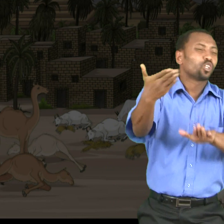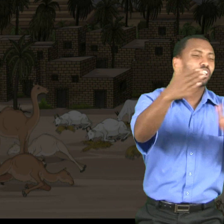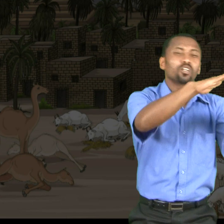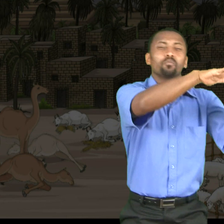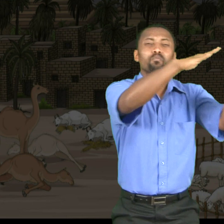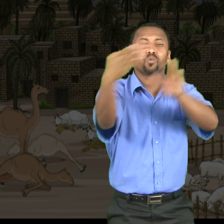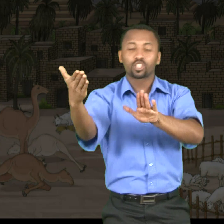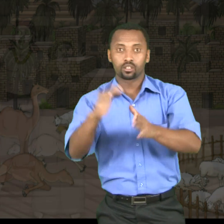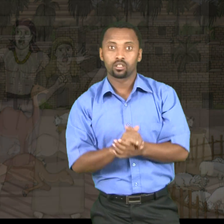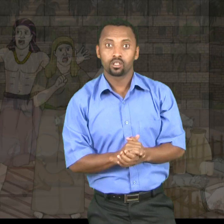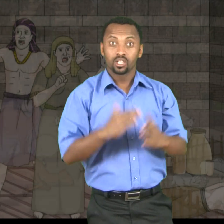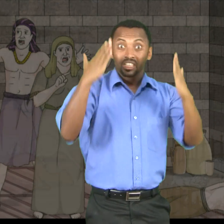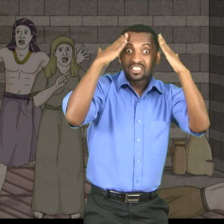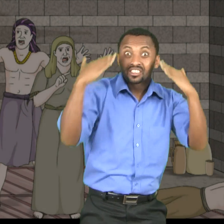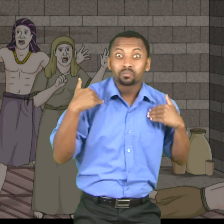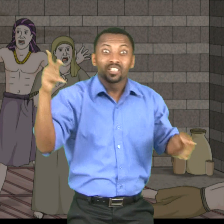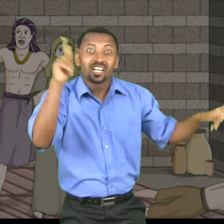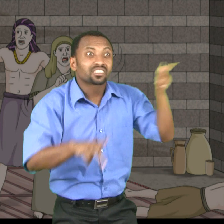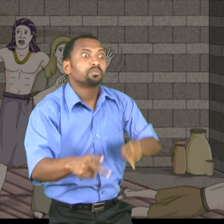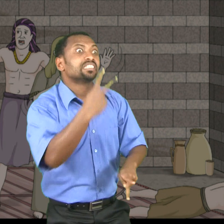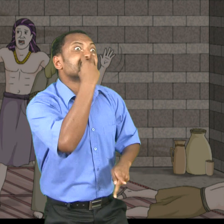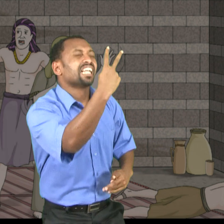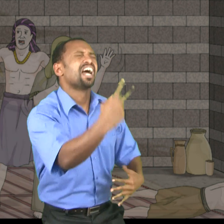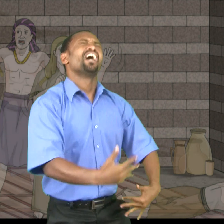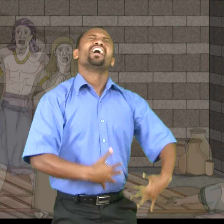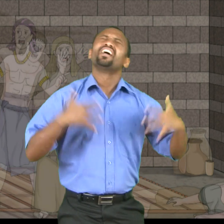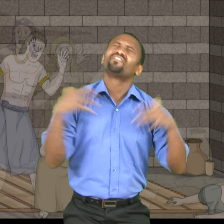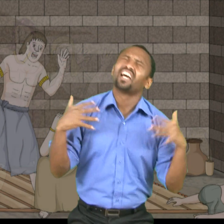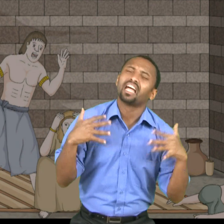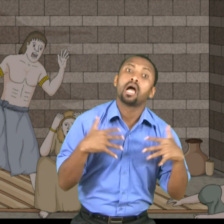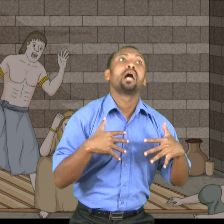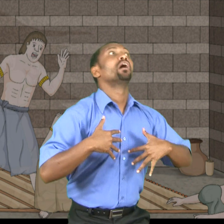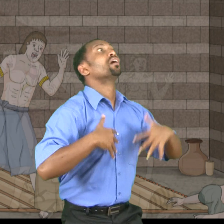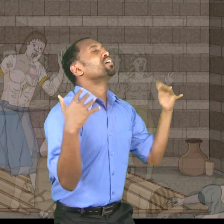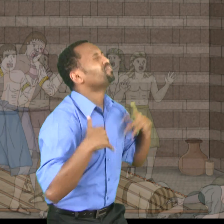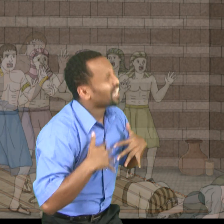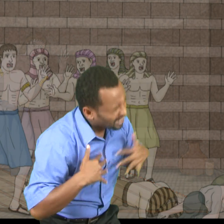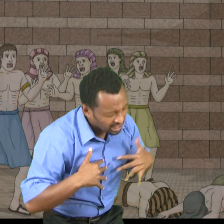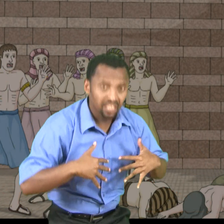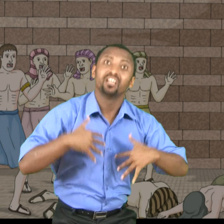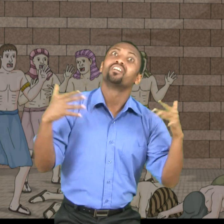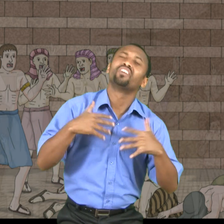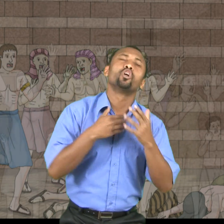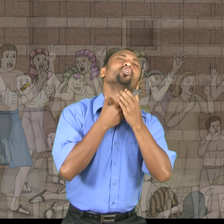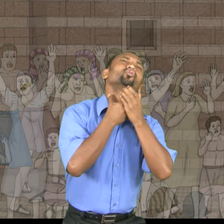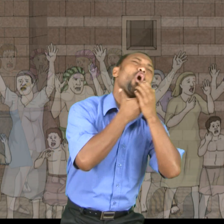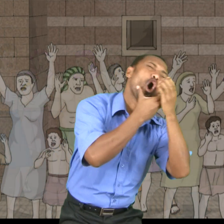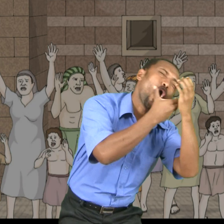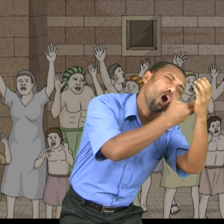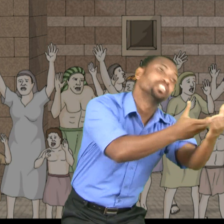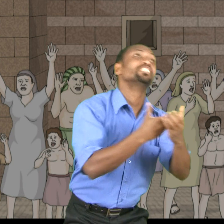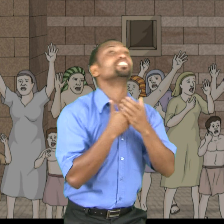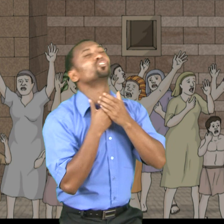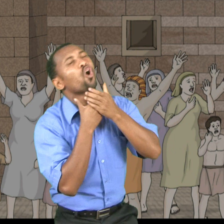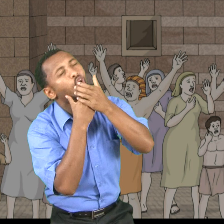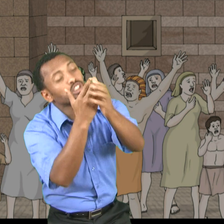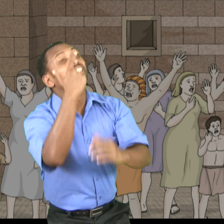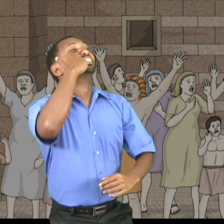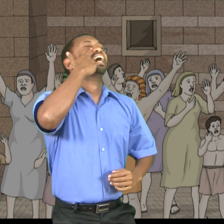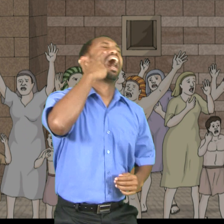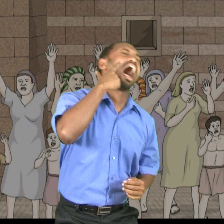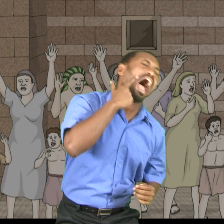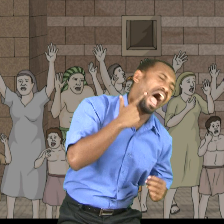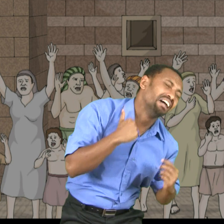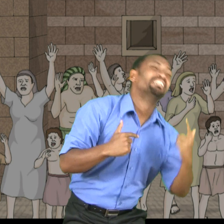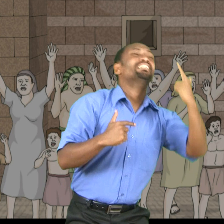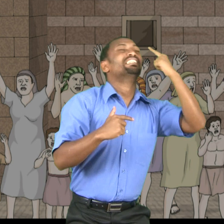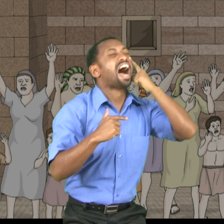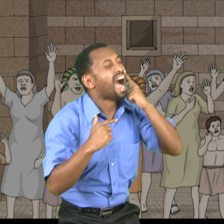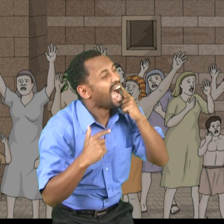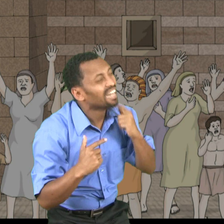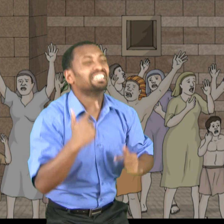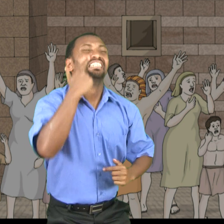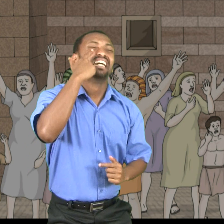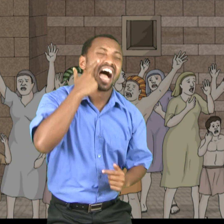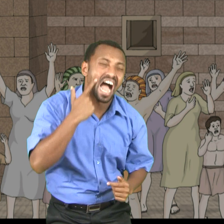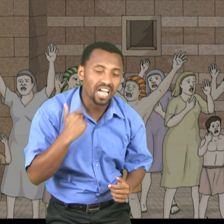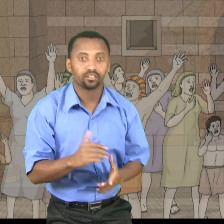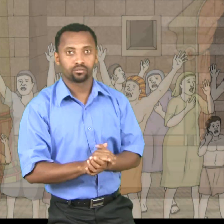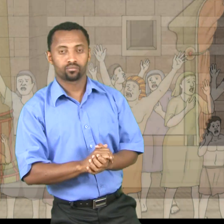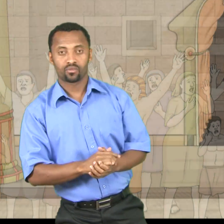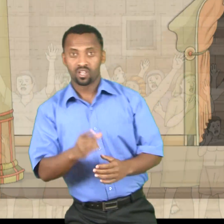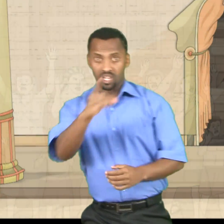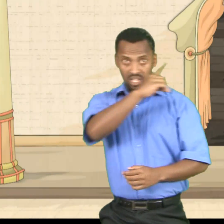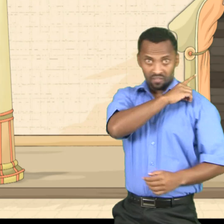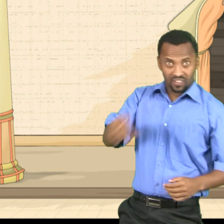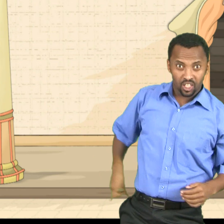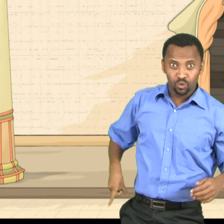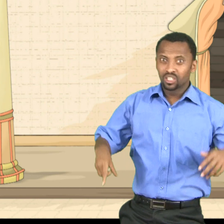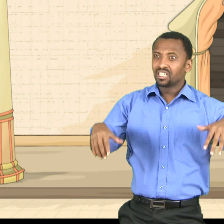During the night Pharaoh got up—he and all his officials and all the Egyptians—and there was loud wailing in Egypt; for there was no house without someone dead.